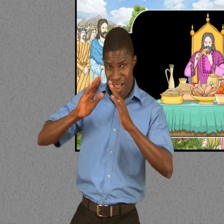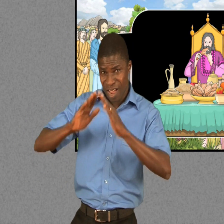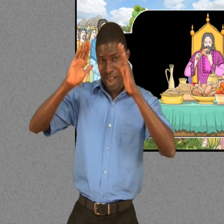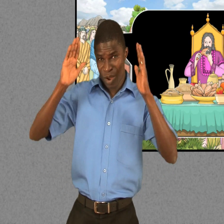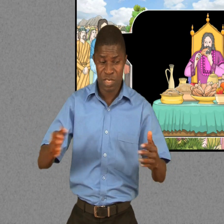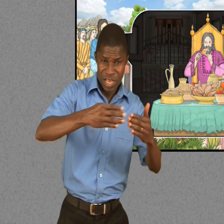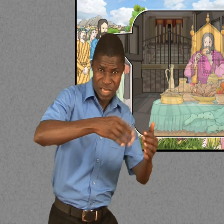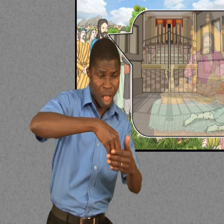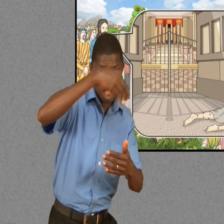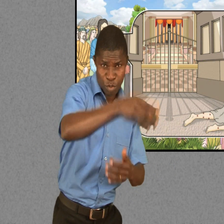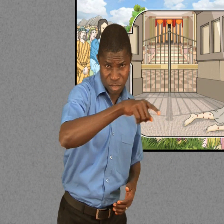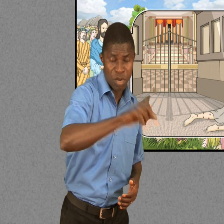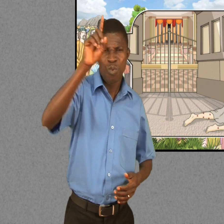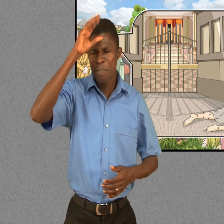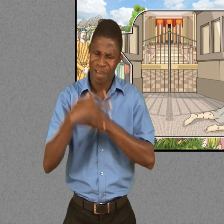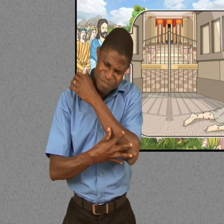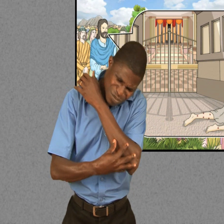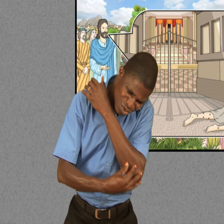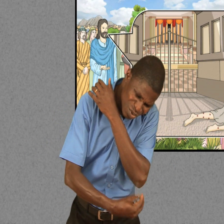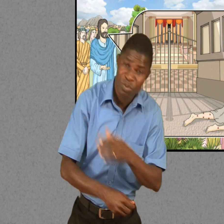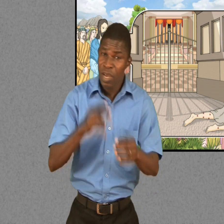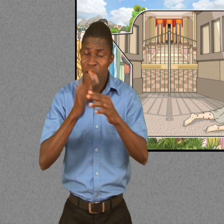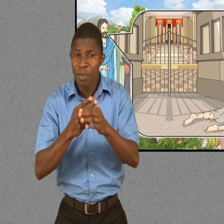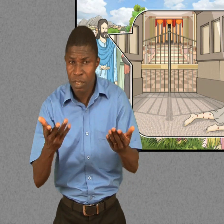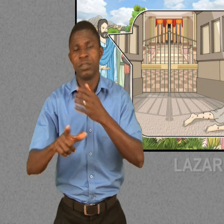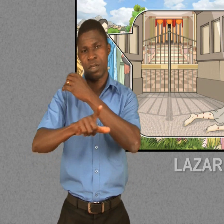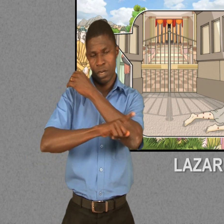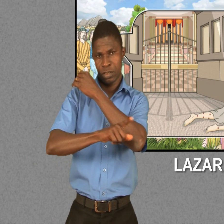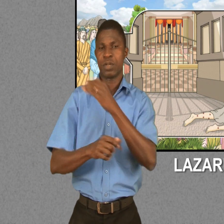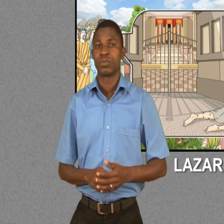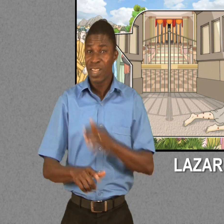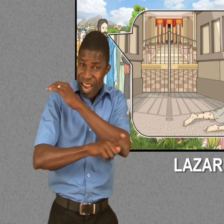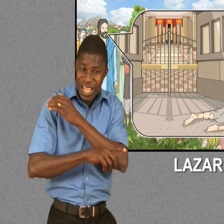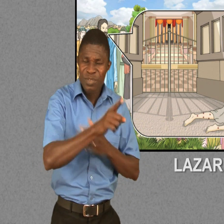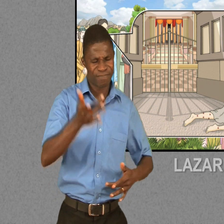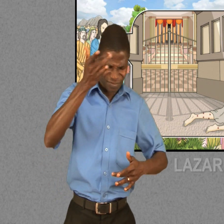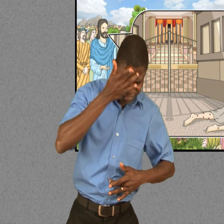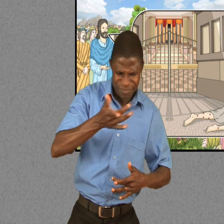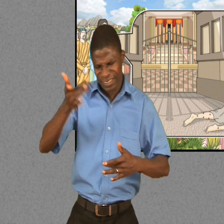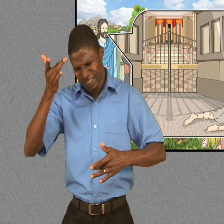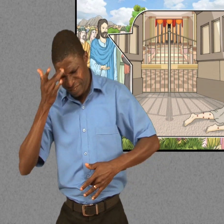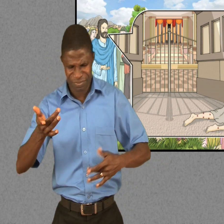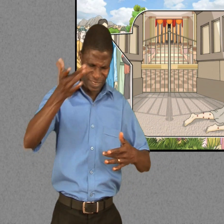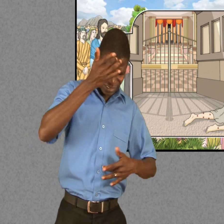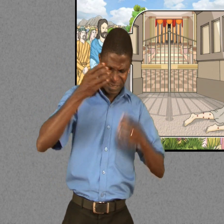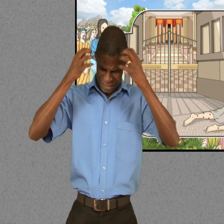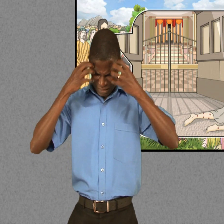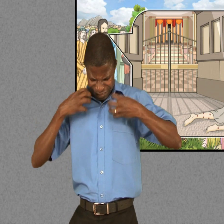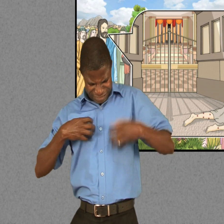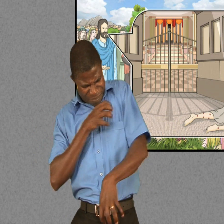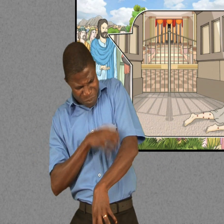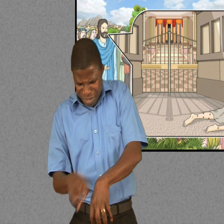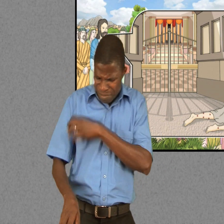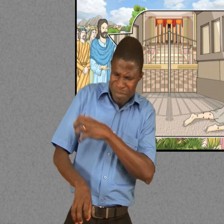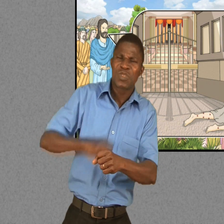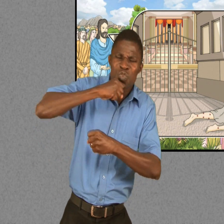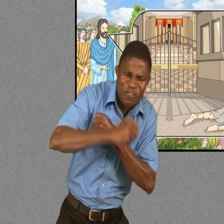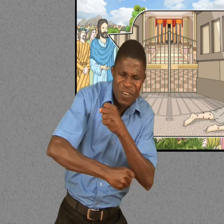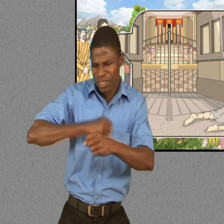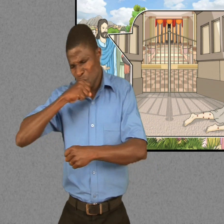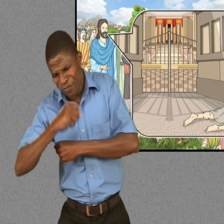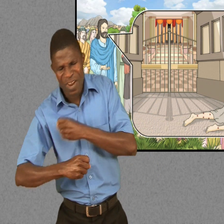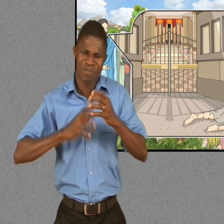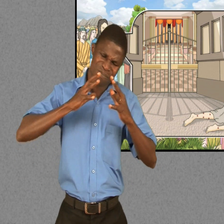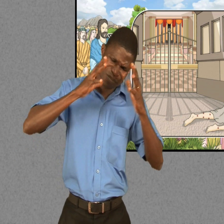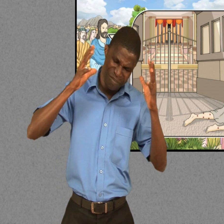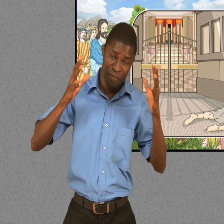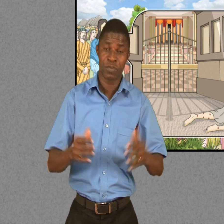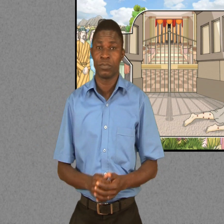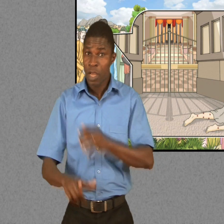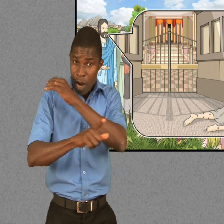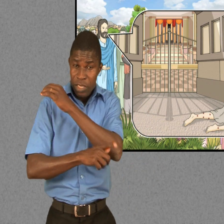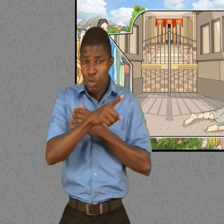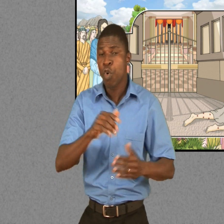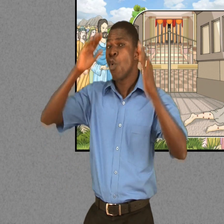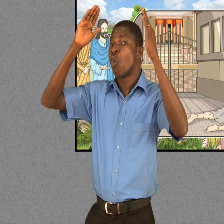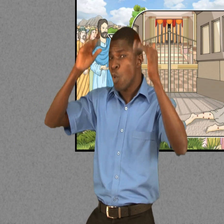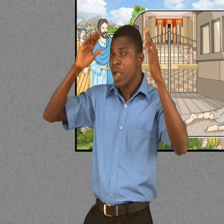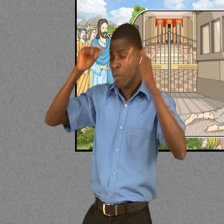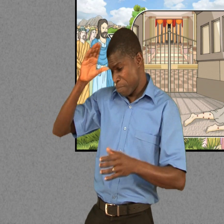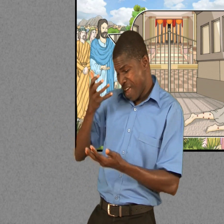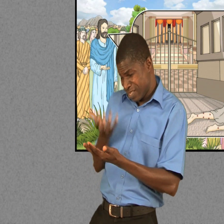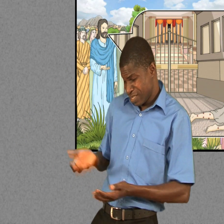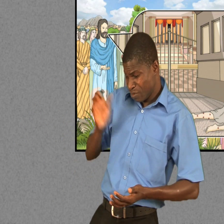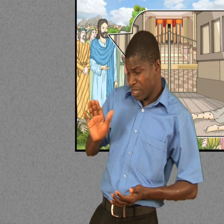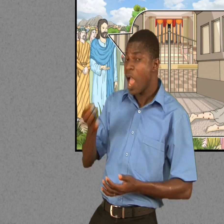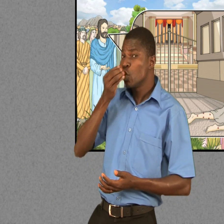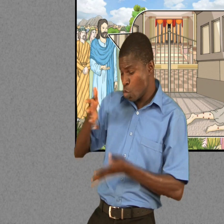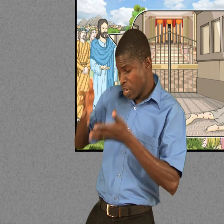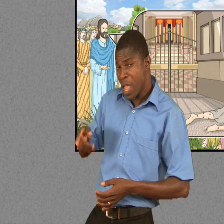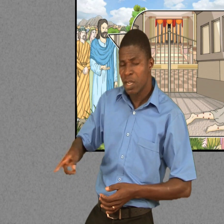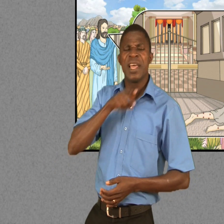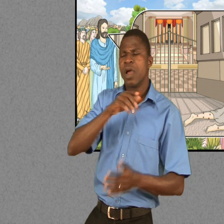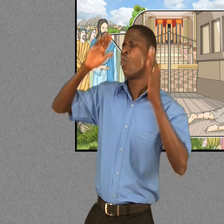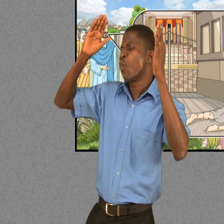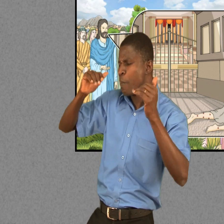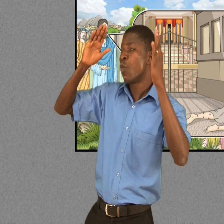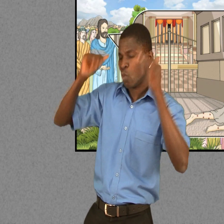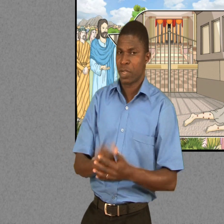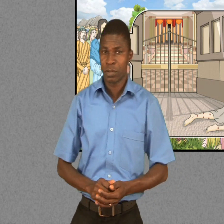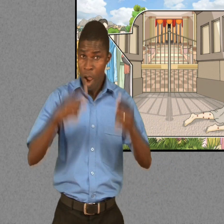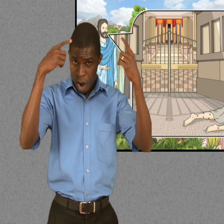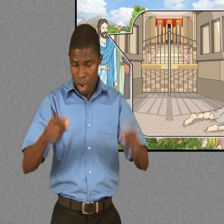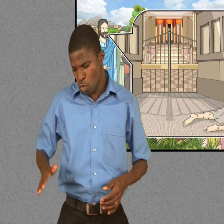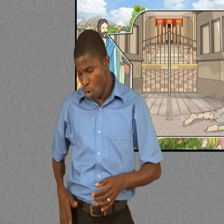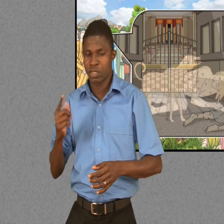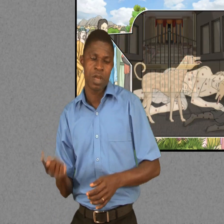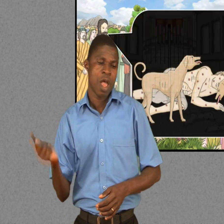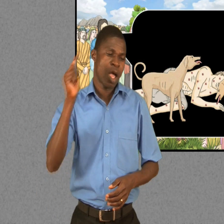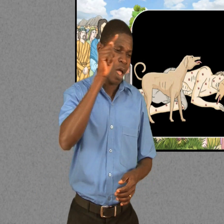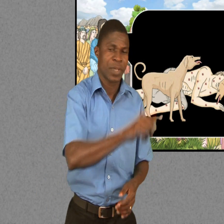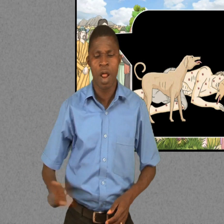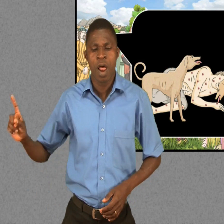And a beggar named Lazarus lay at his gate, covered with sores and longing to be fed with the crumbs that fell from the rich man’s table.